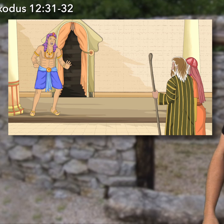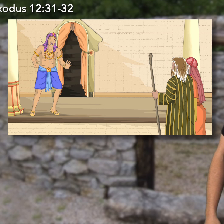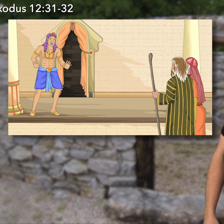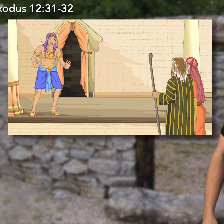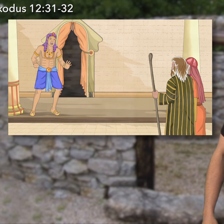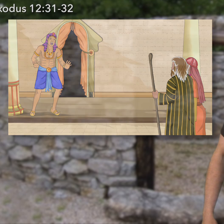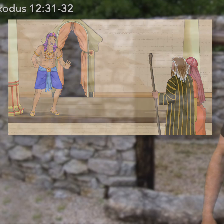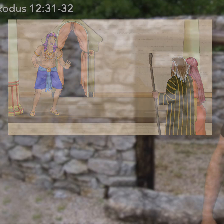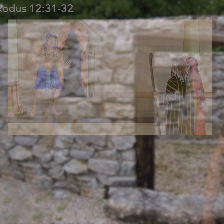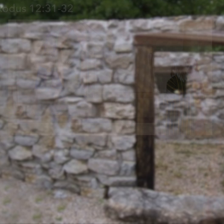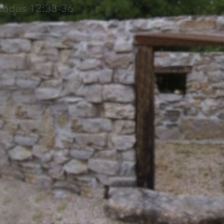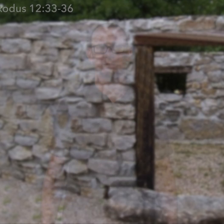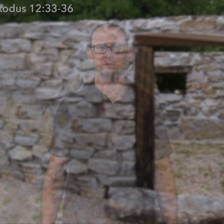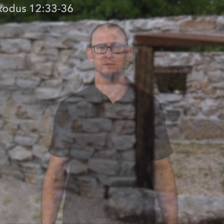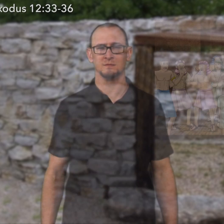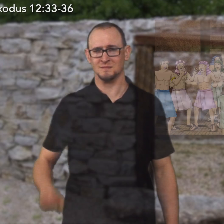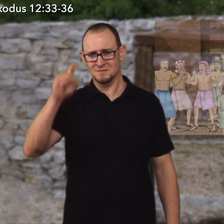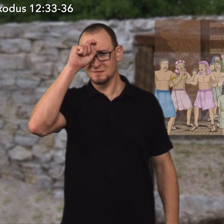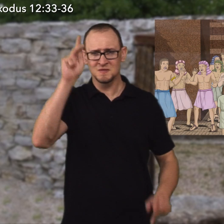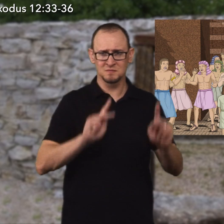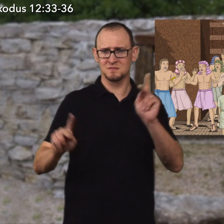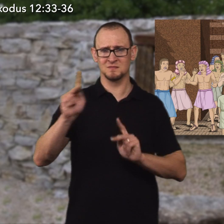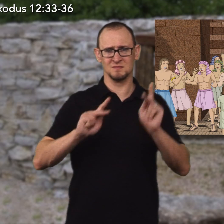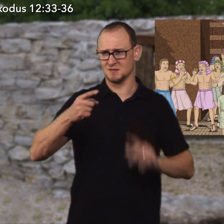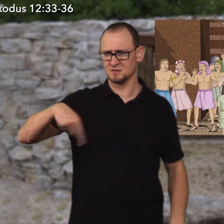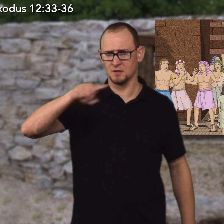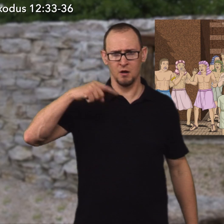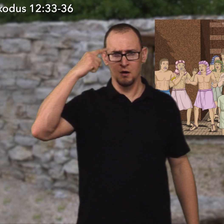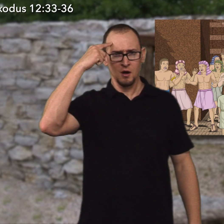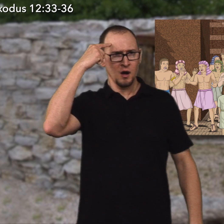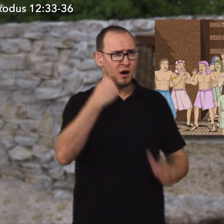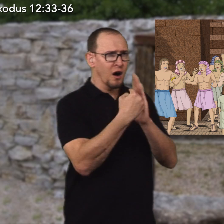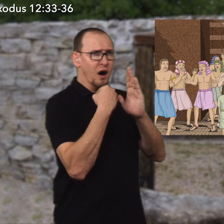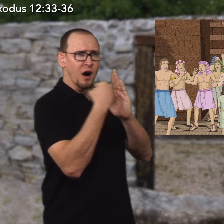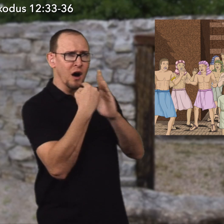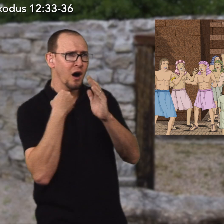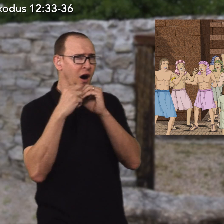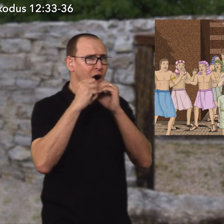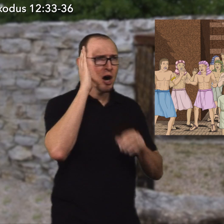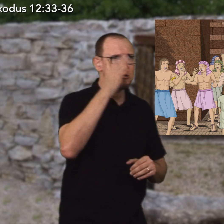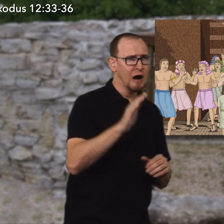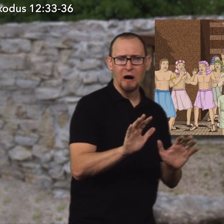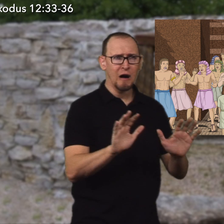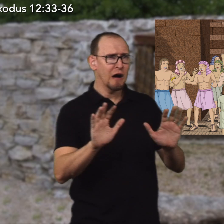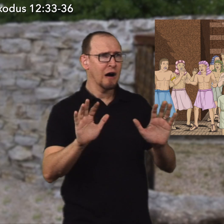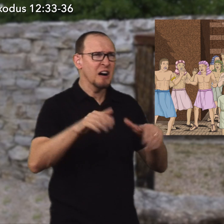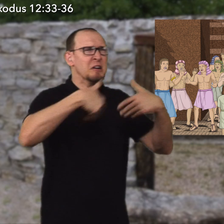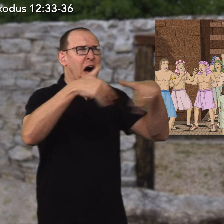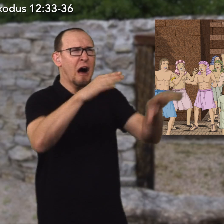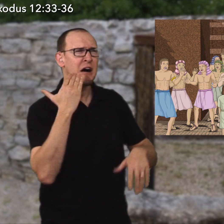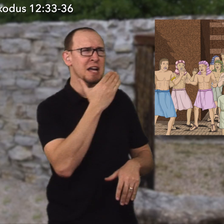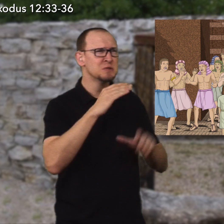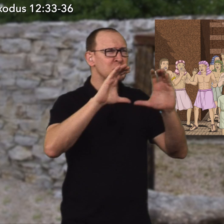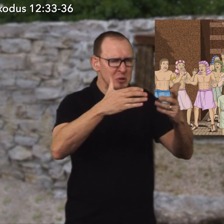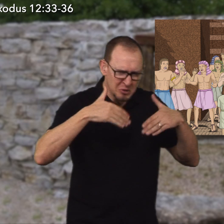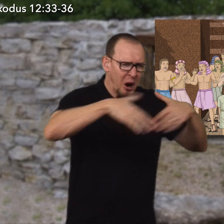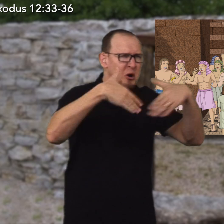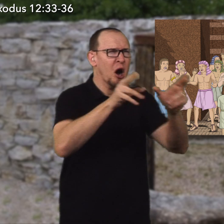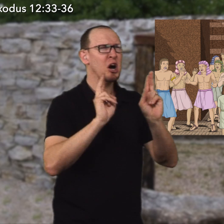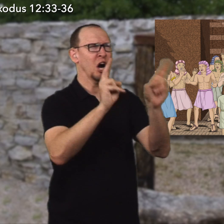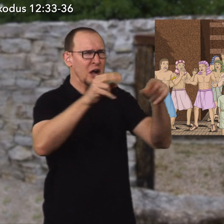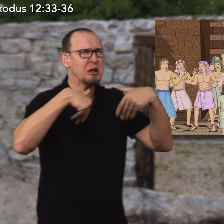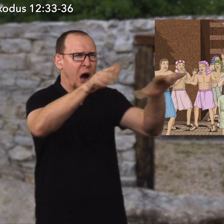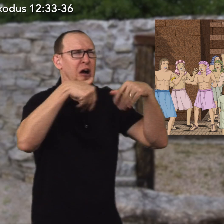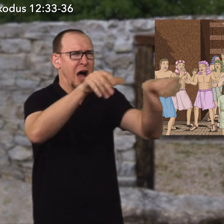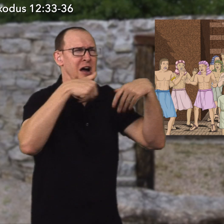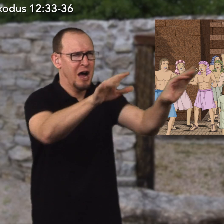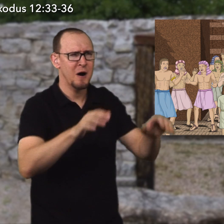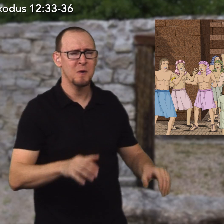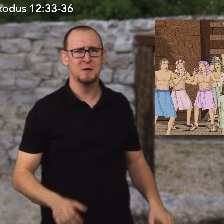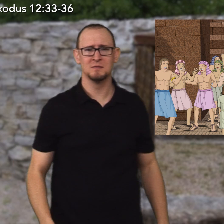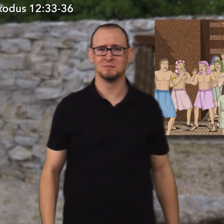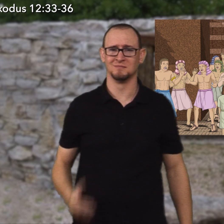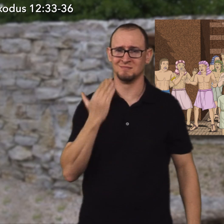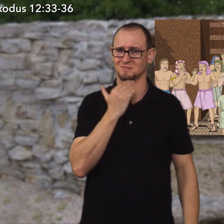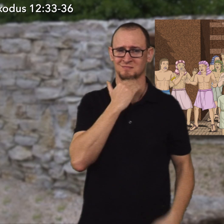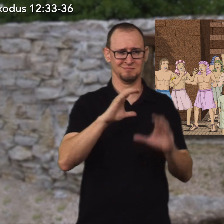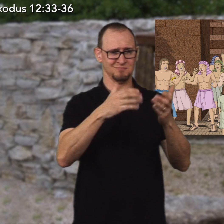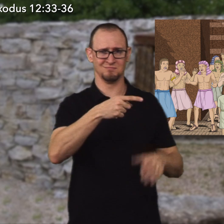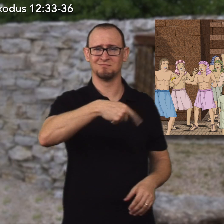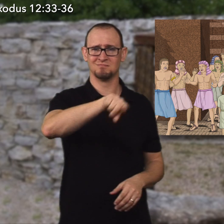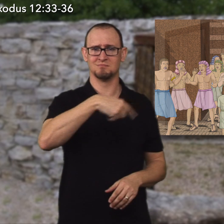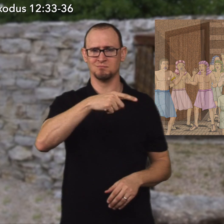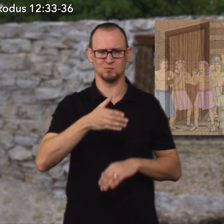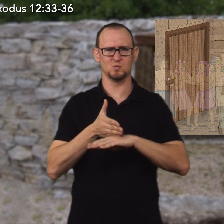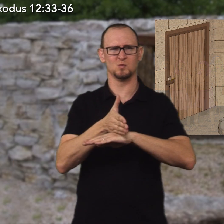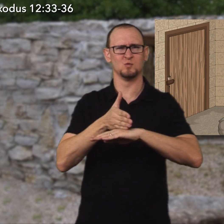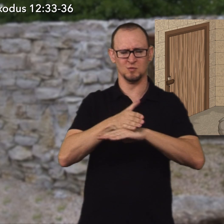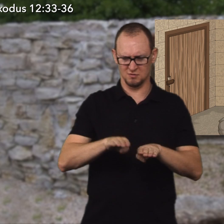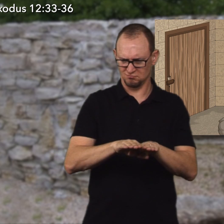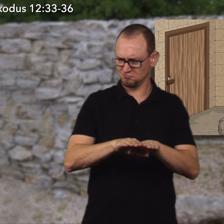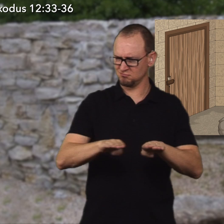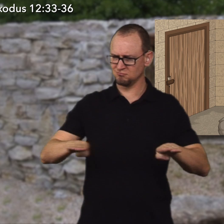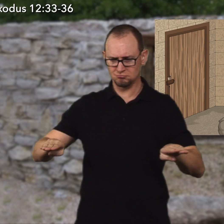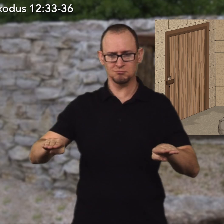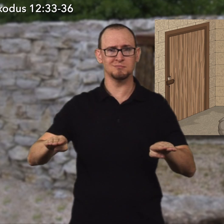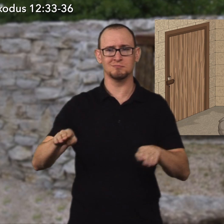And in order to send them out of the land quickly, the Egyptians urged the people on. “For otherwise,” they said, “we are all going to die!”